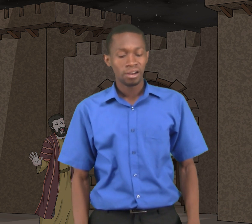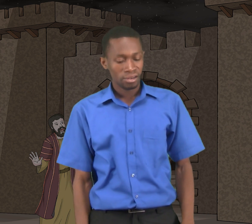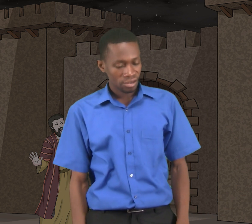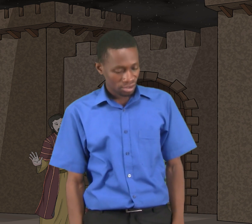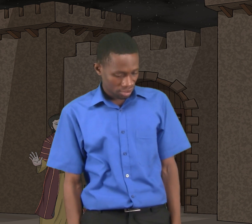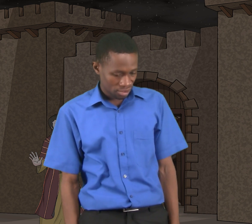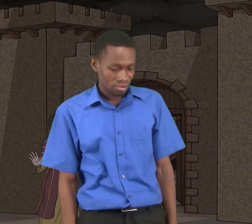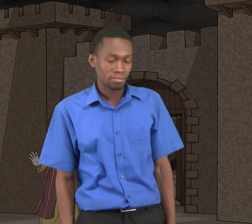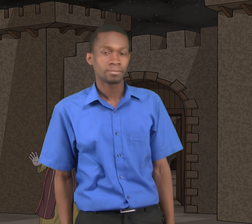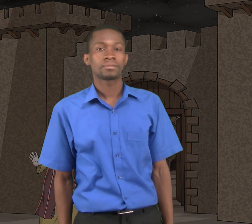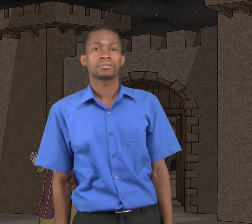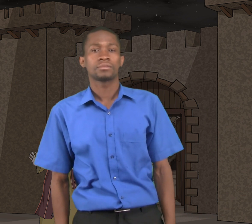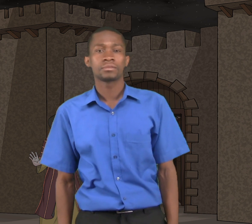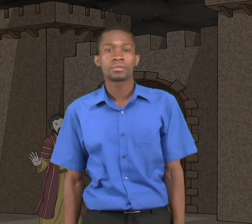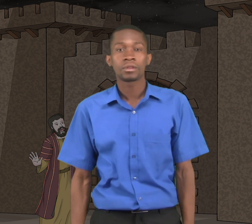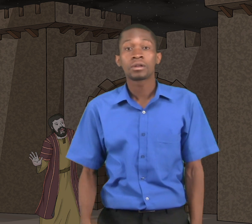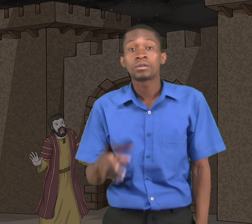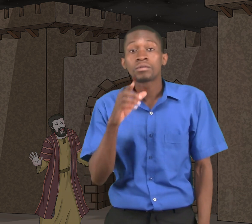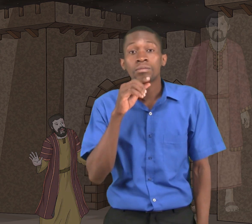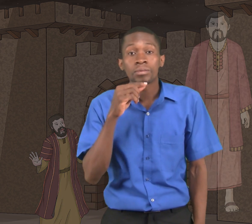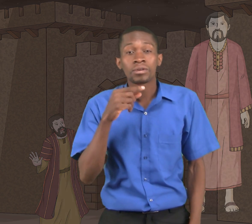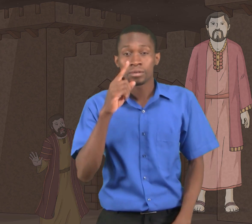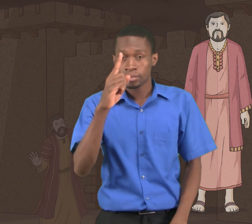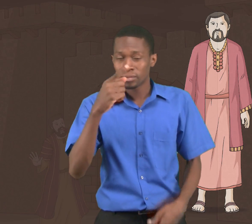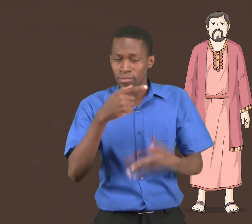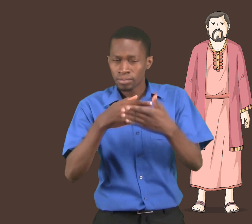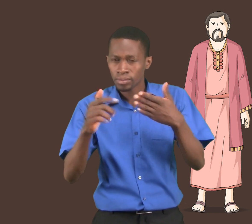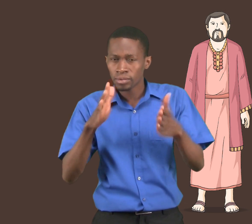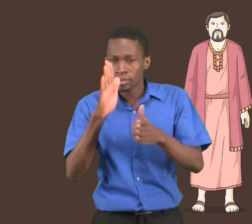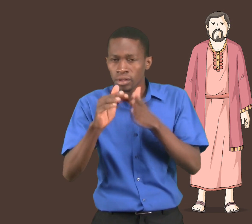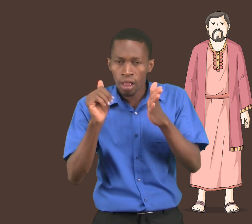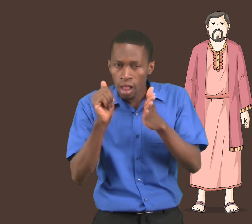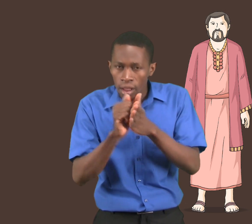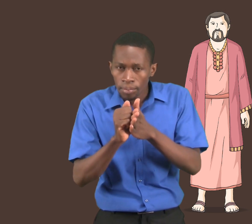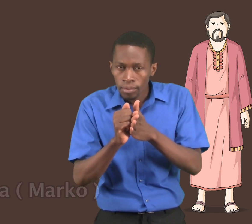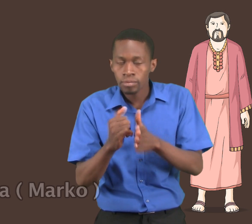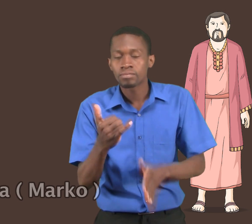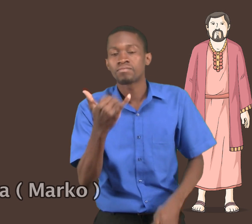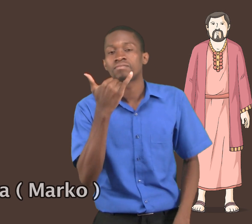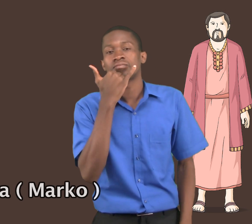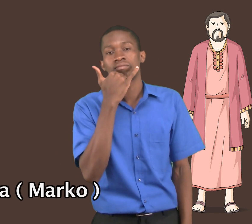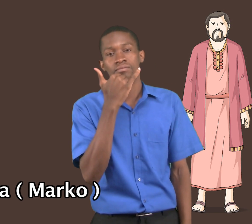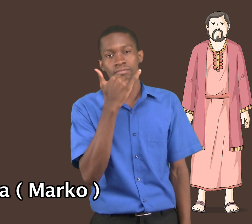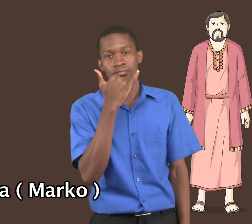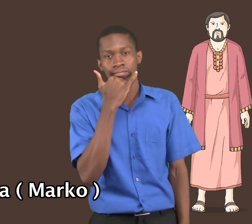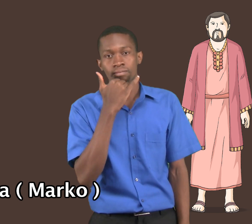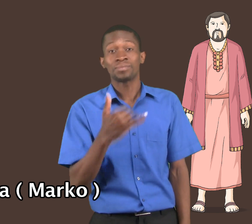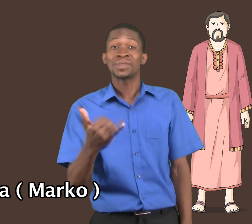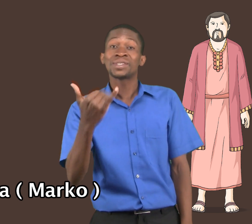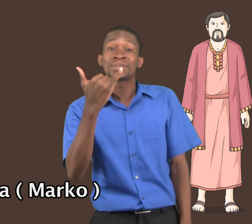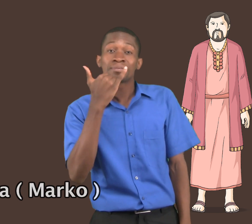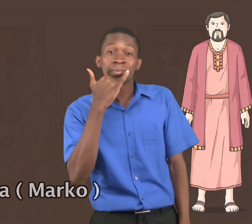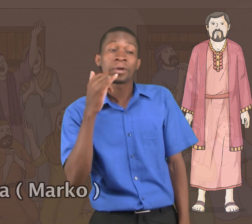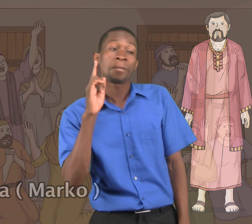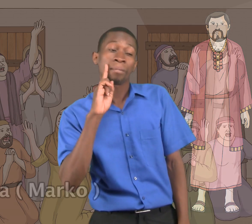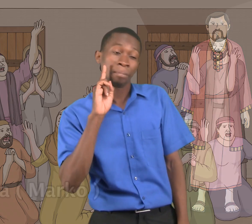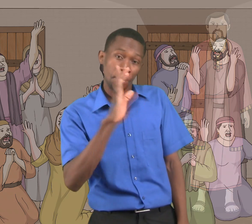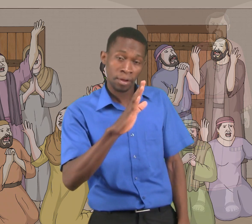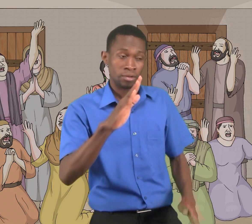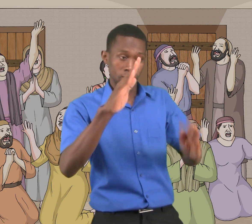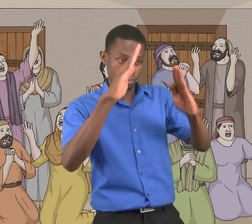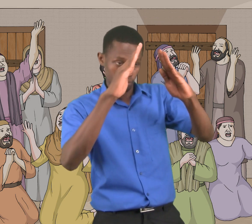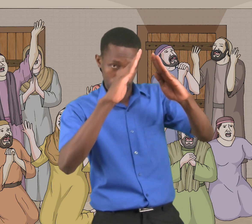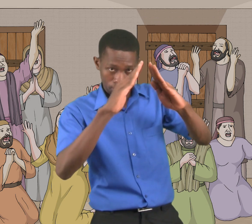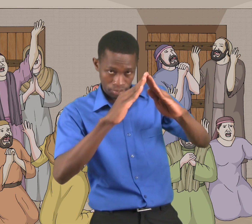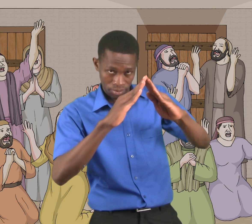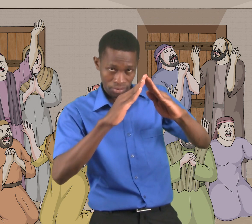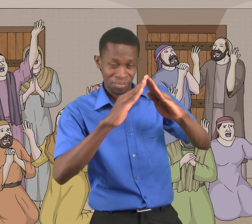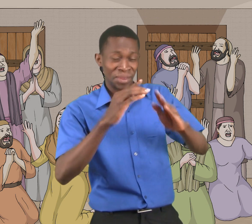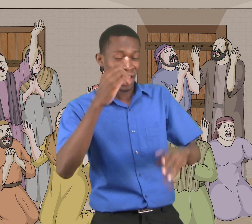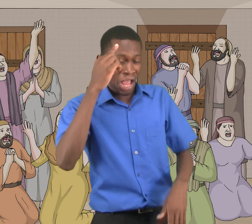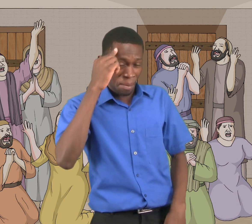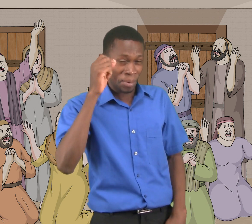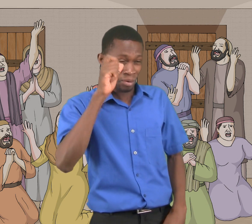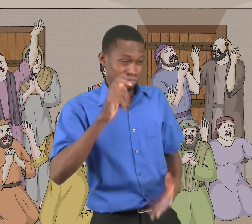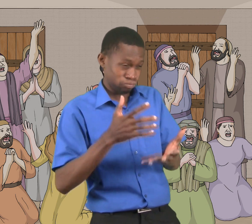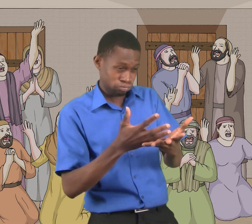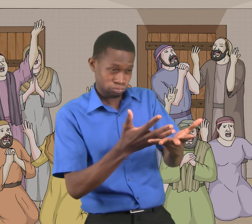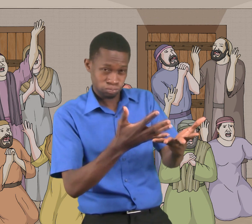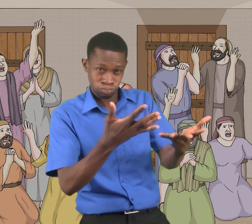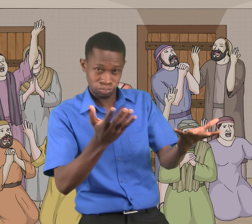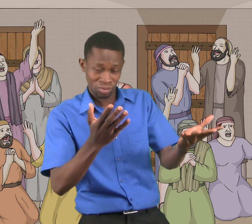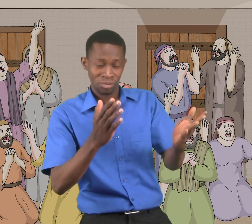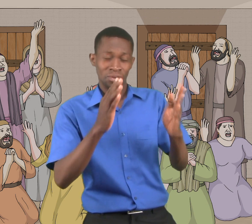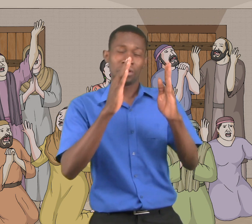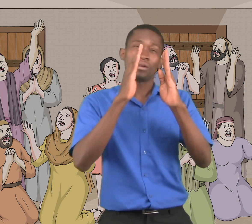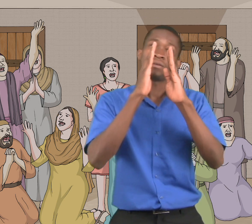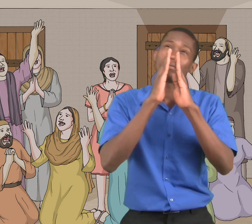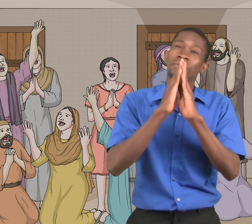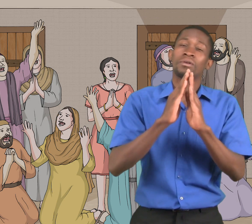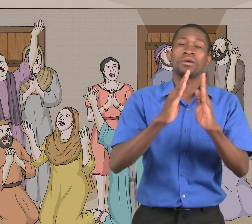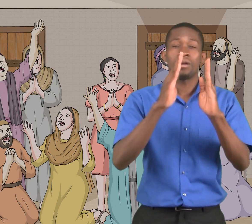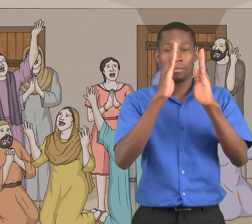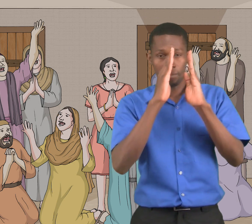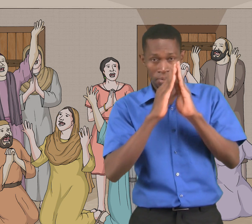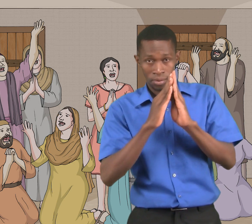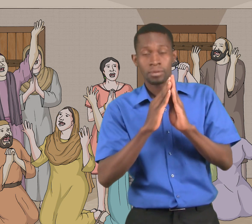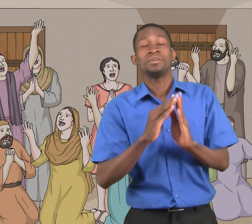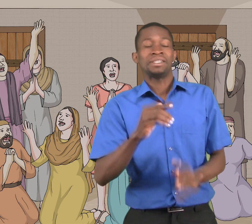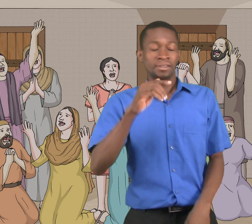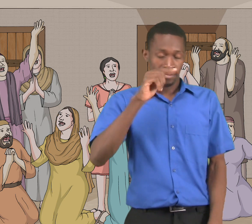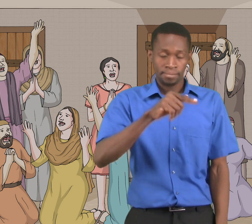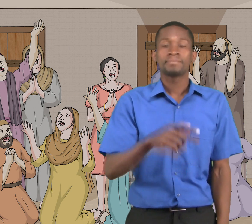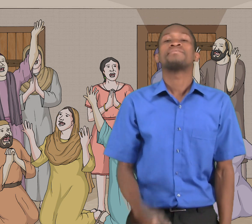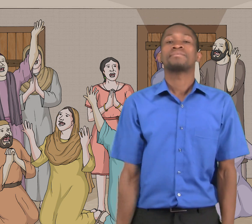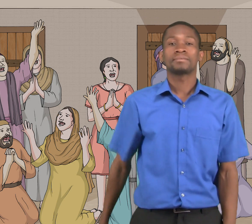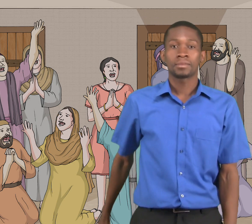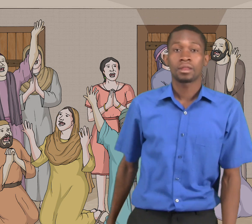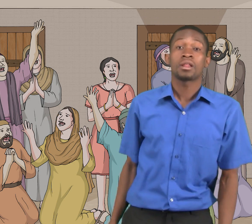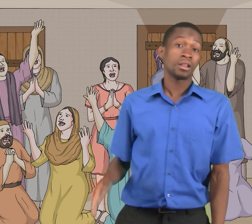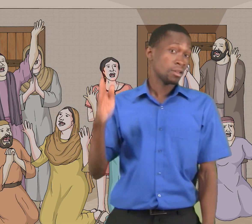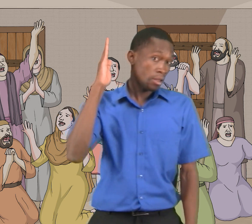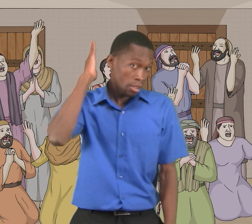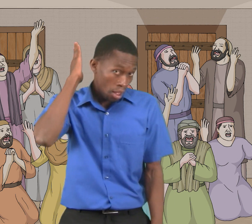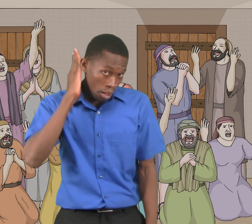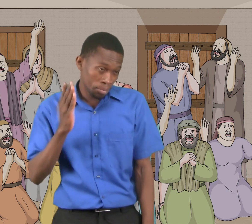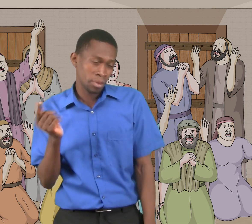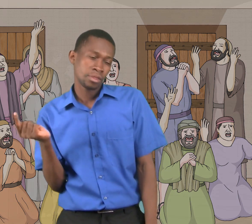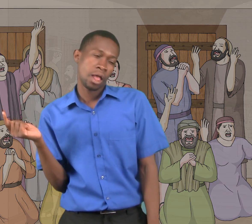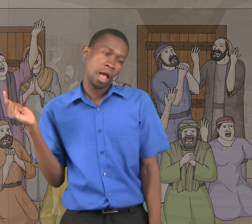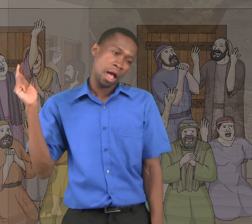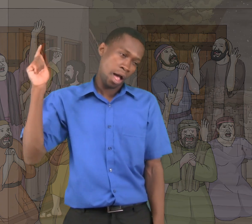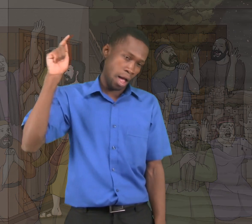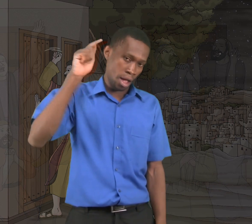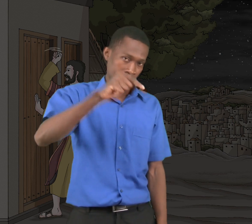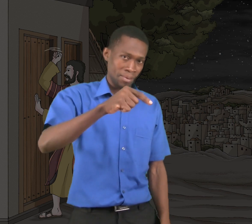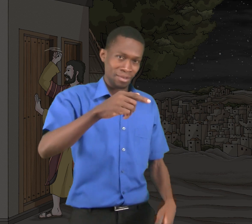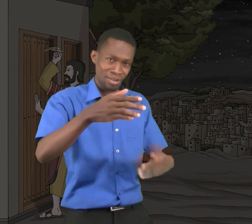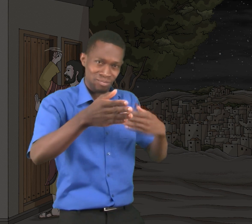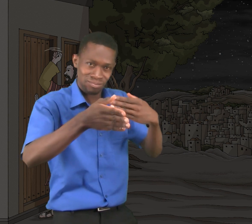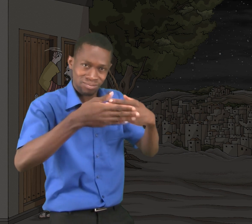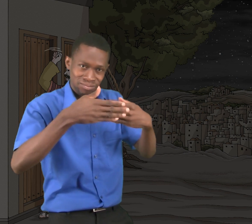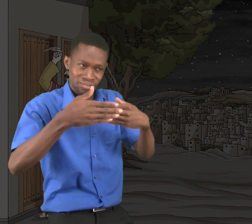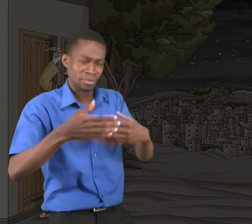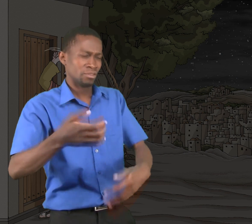And when he had realized this, he went to the house of Mary the mother of John, also called Mark, where many people had gathered together and were praying.